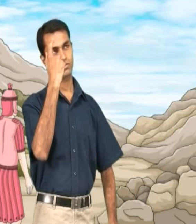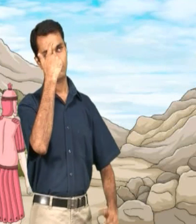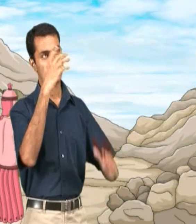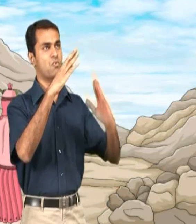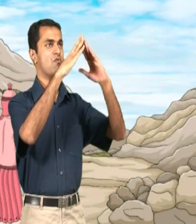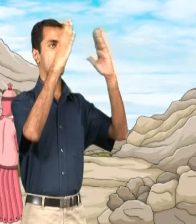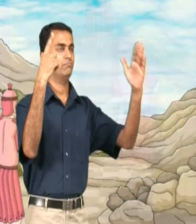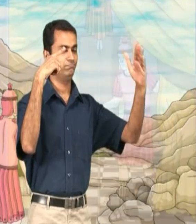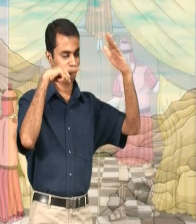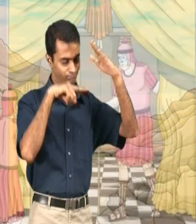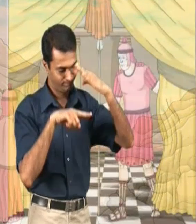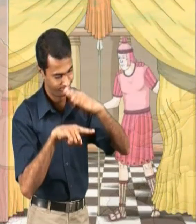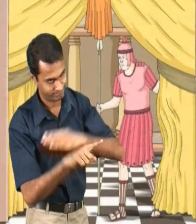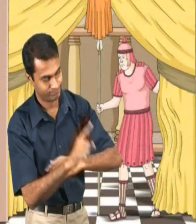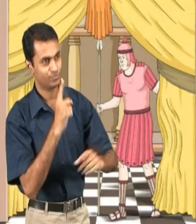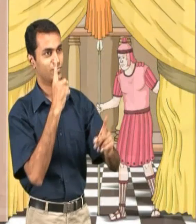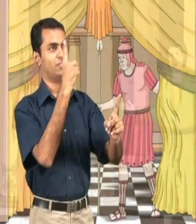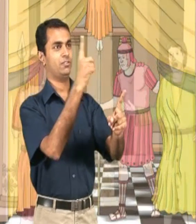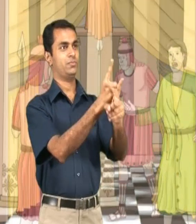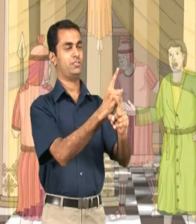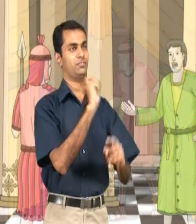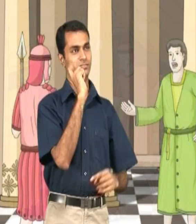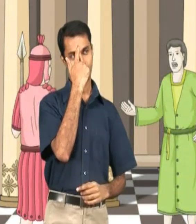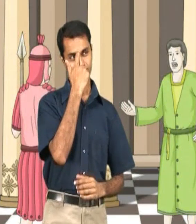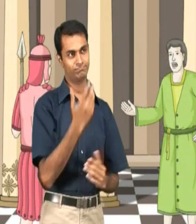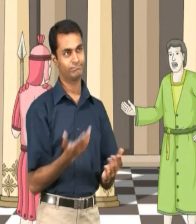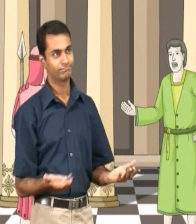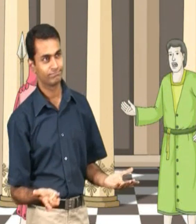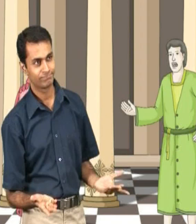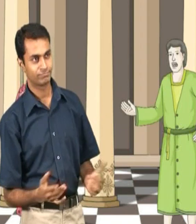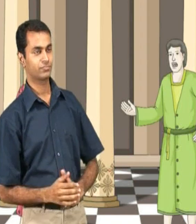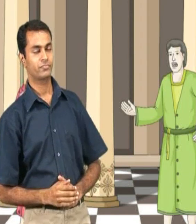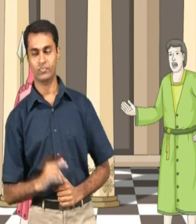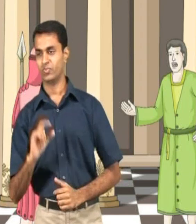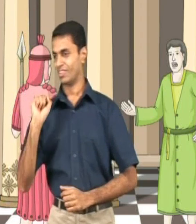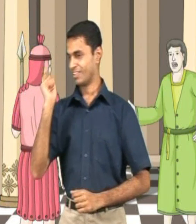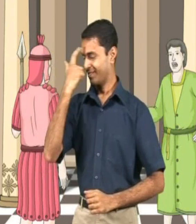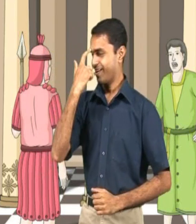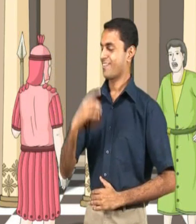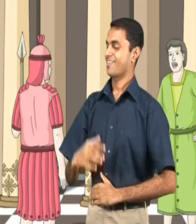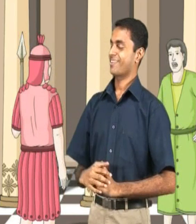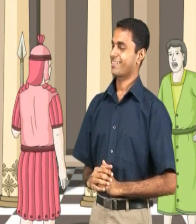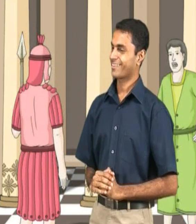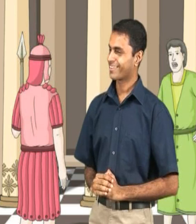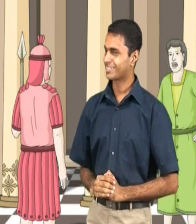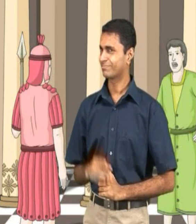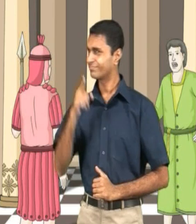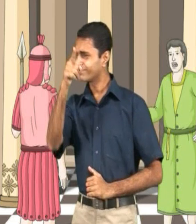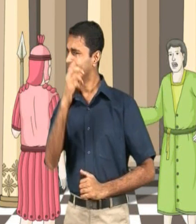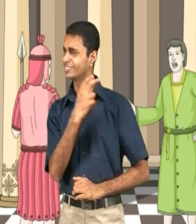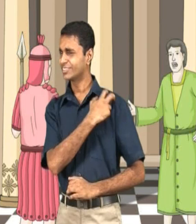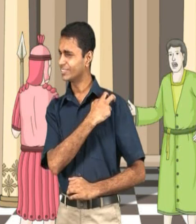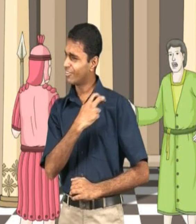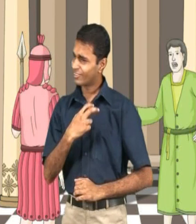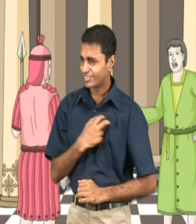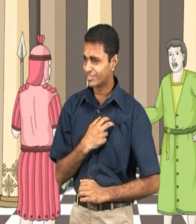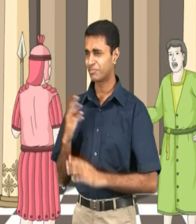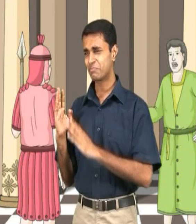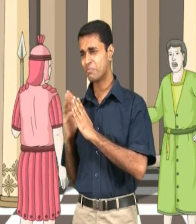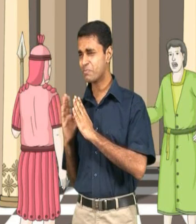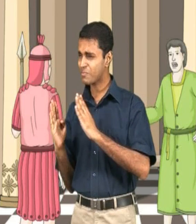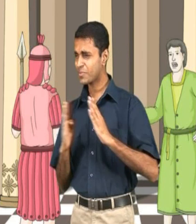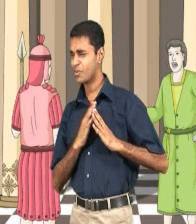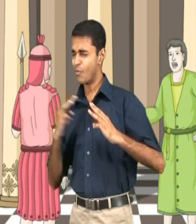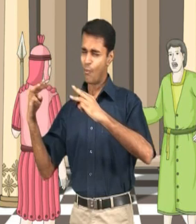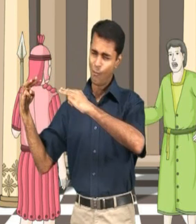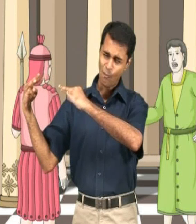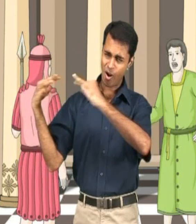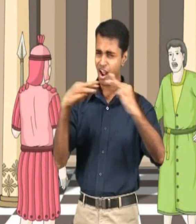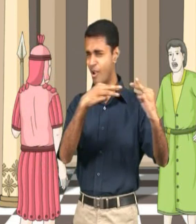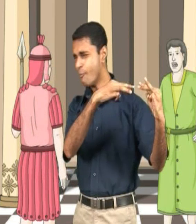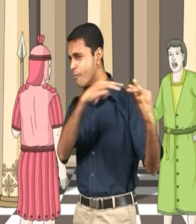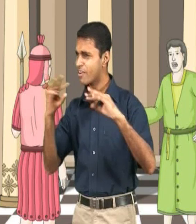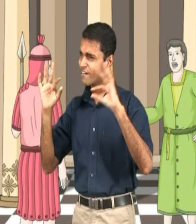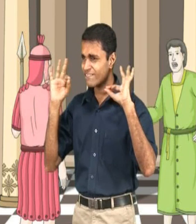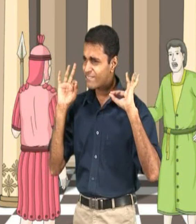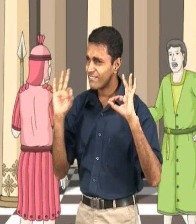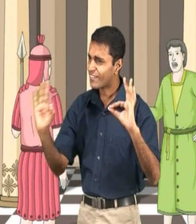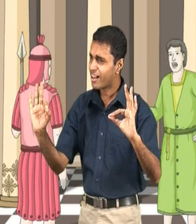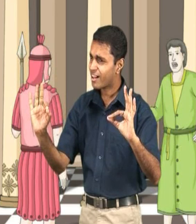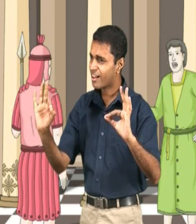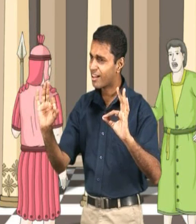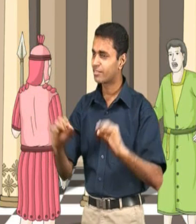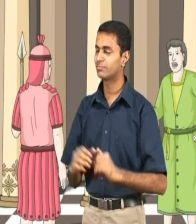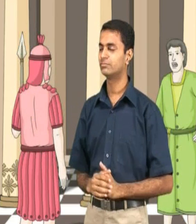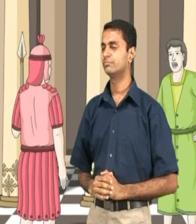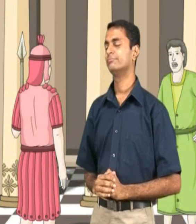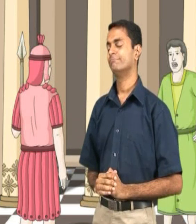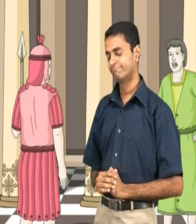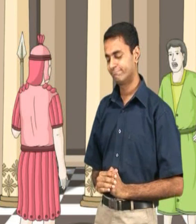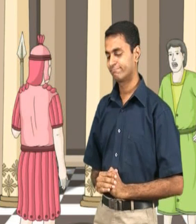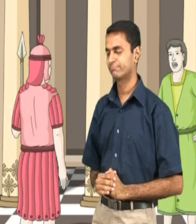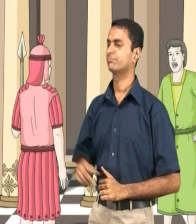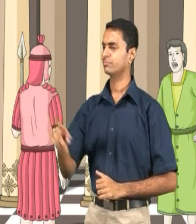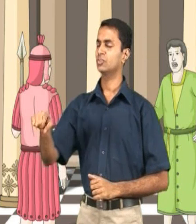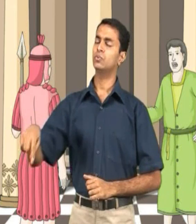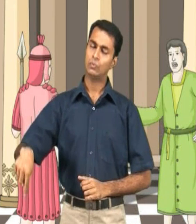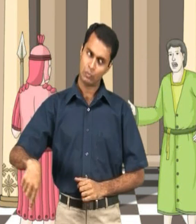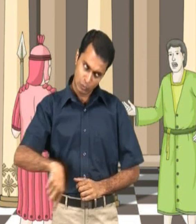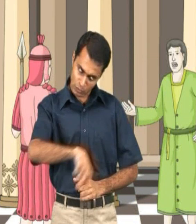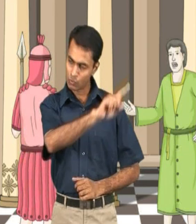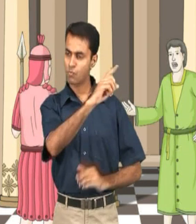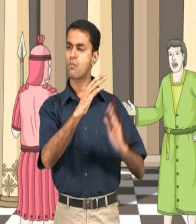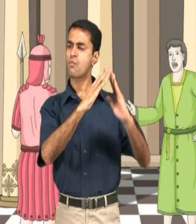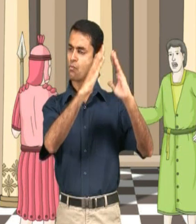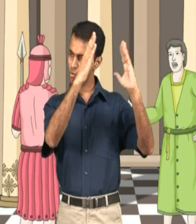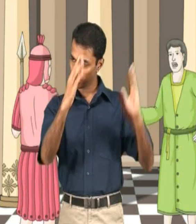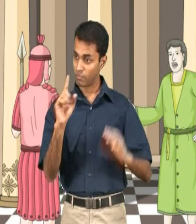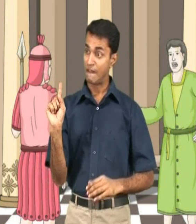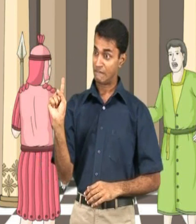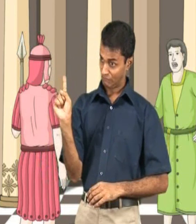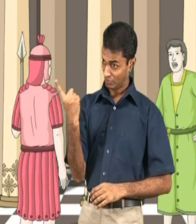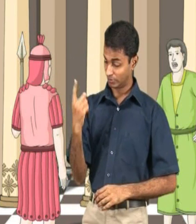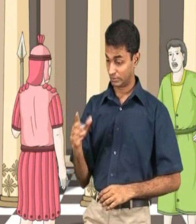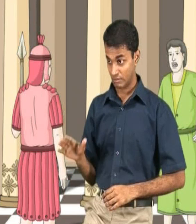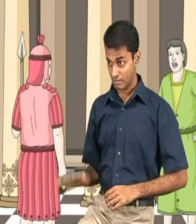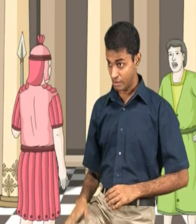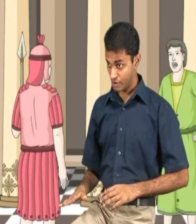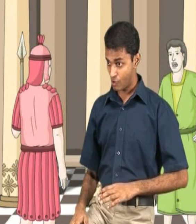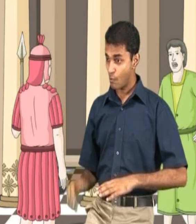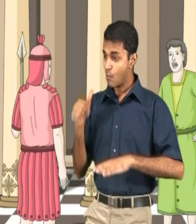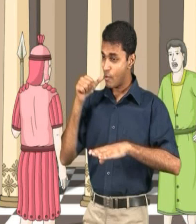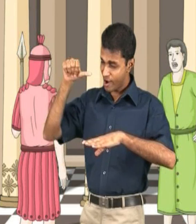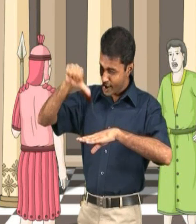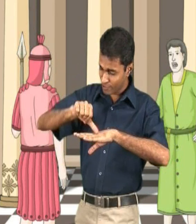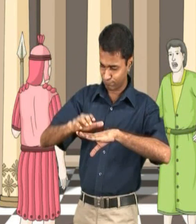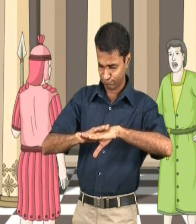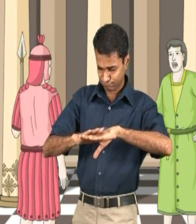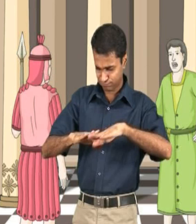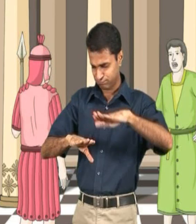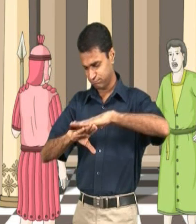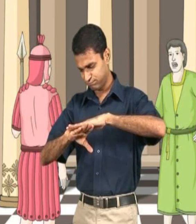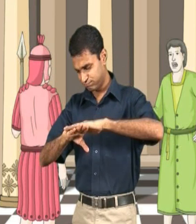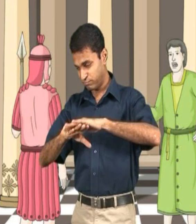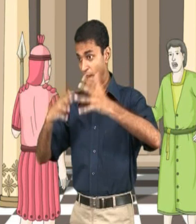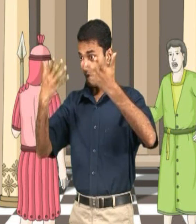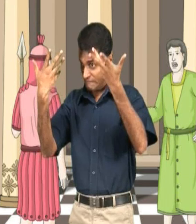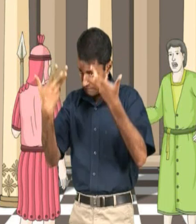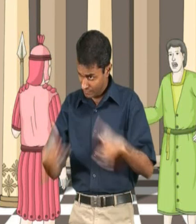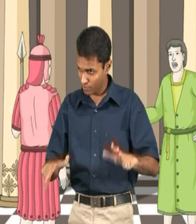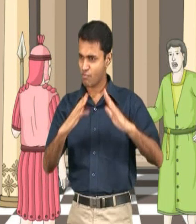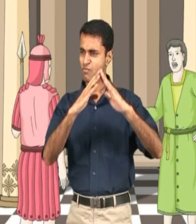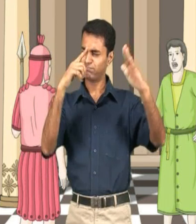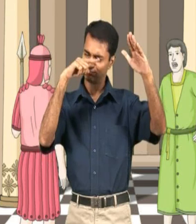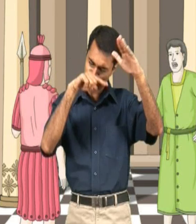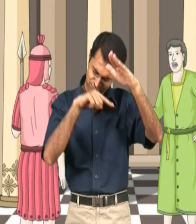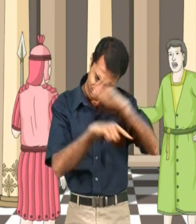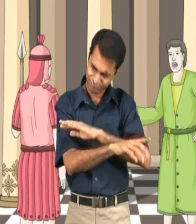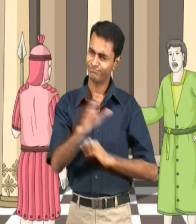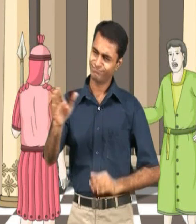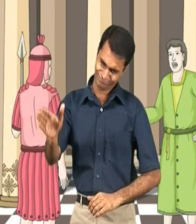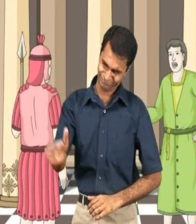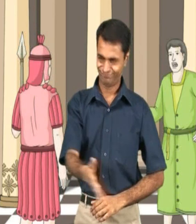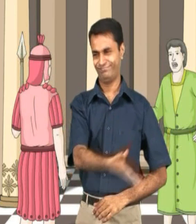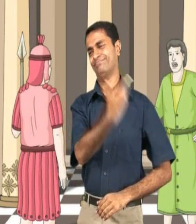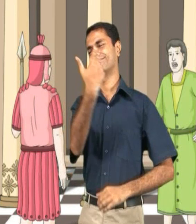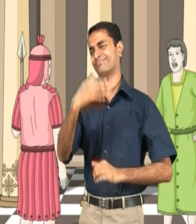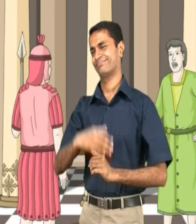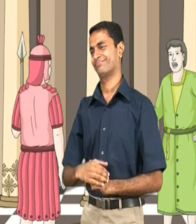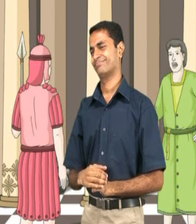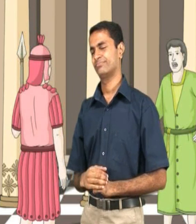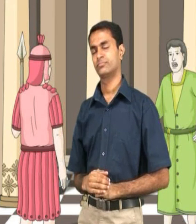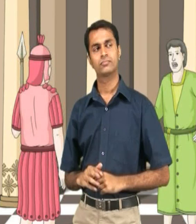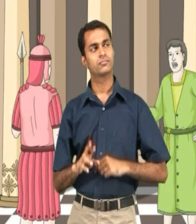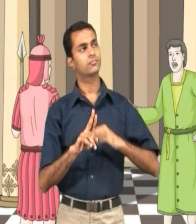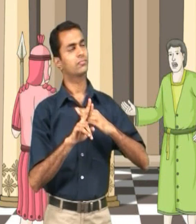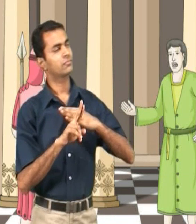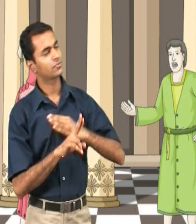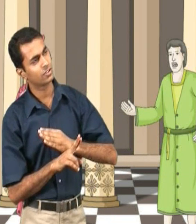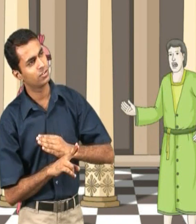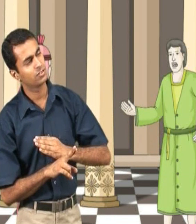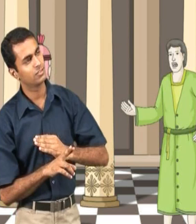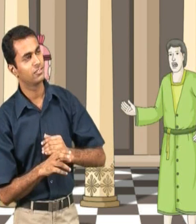When Uriah came to him, David asked how Joab and the troops were doing with the war.